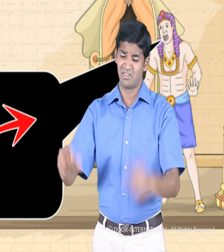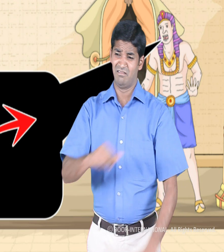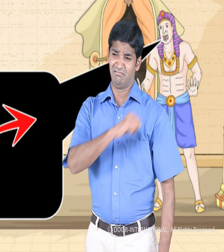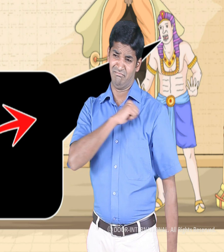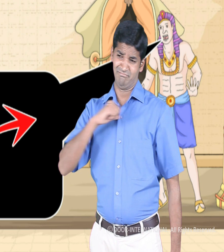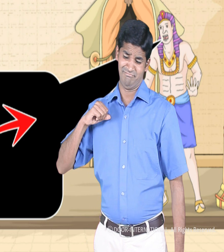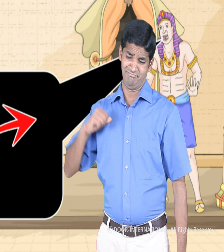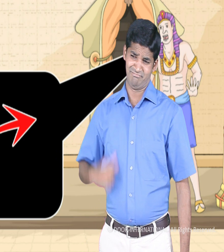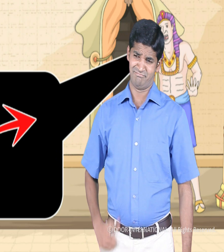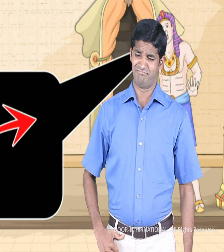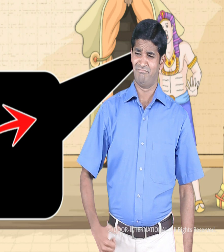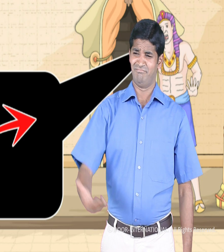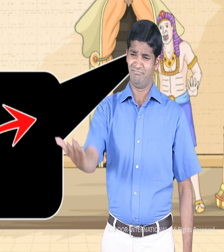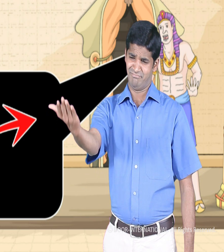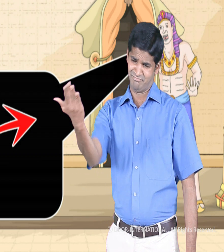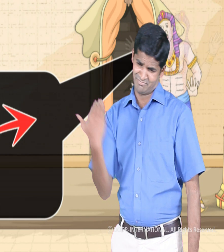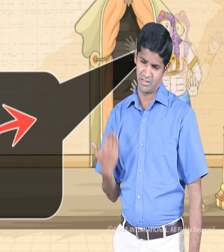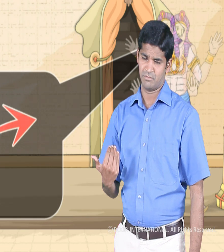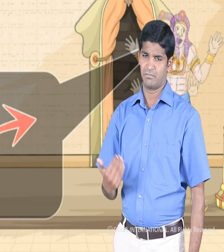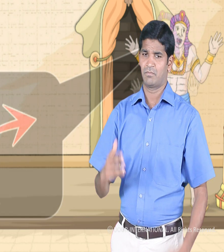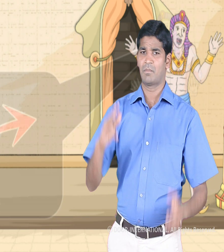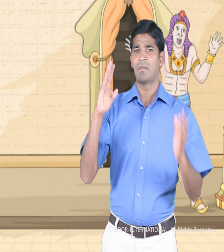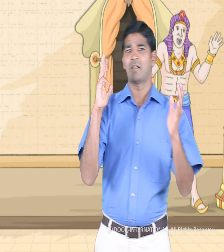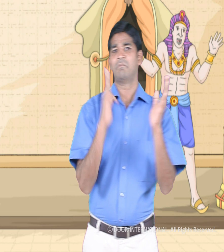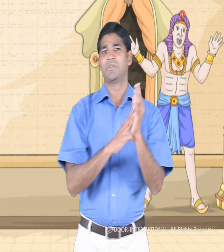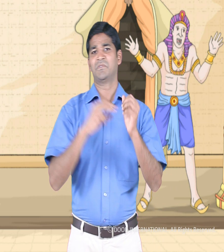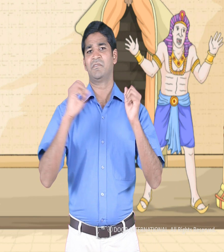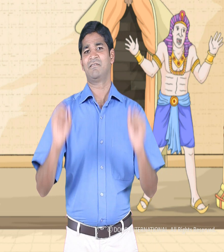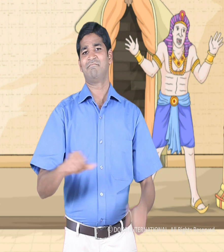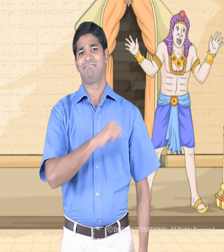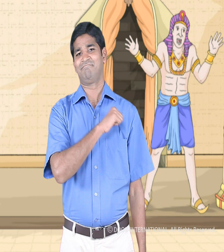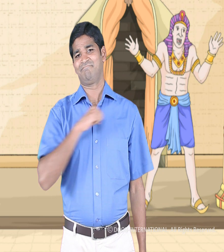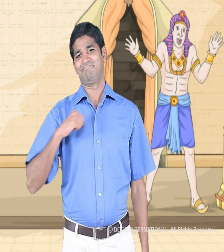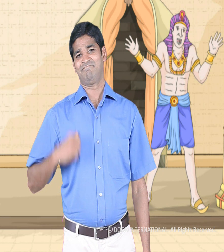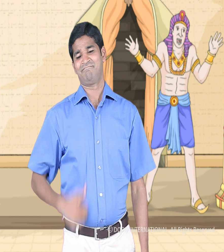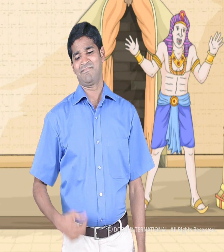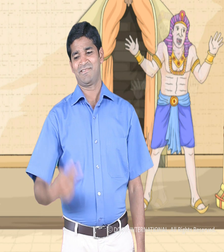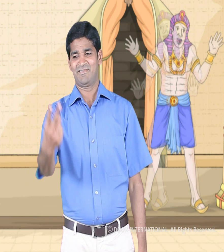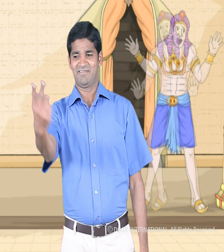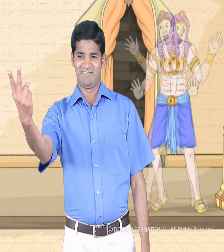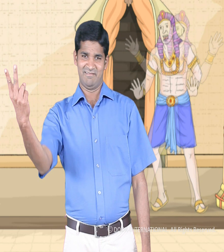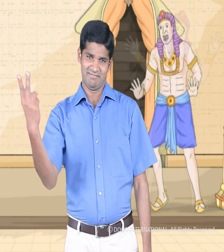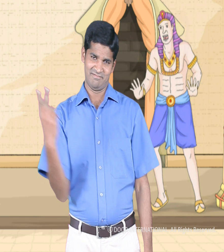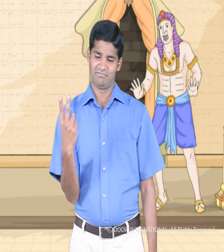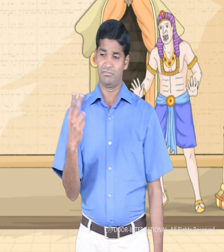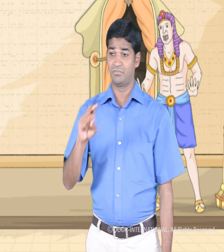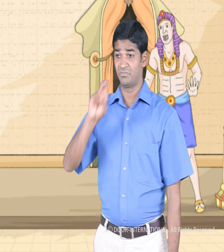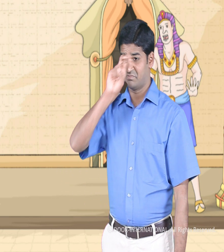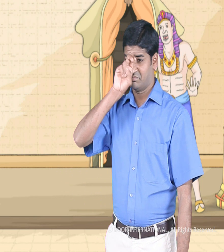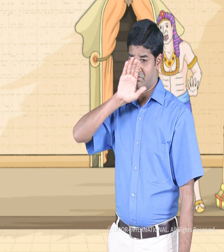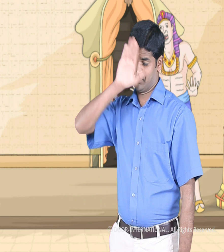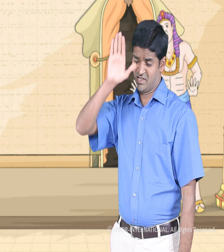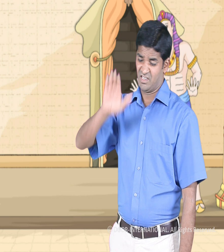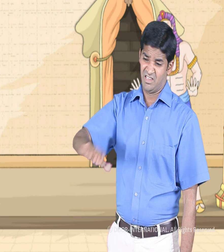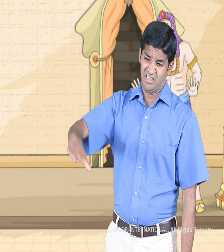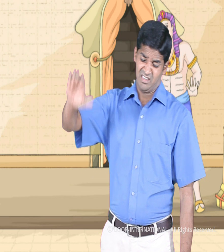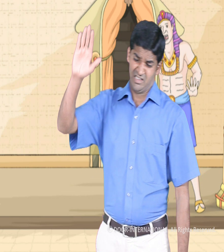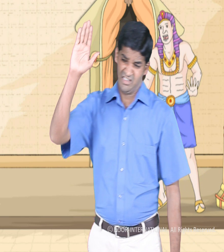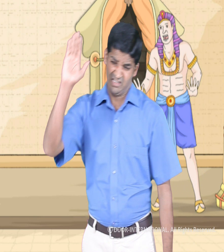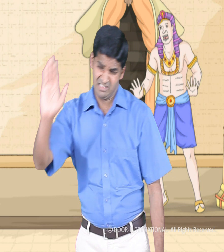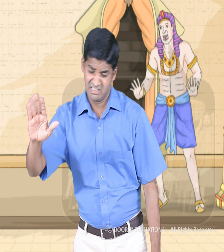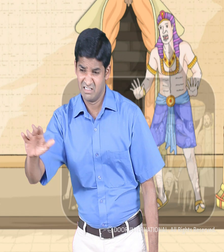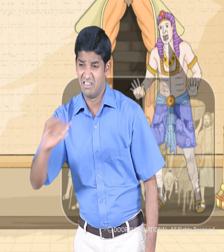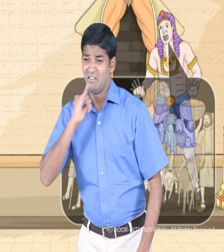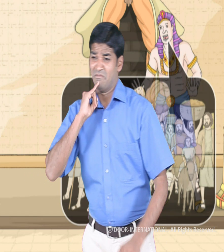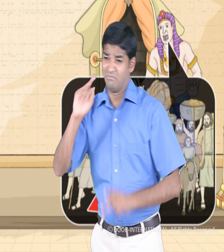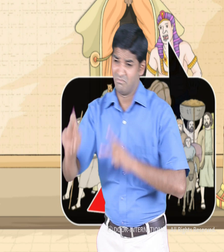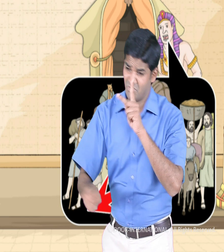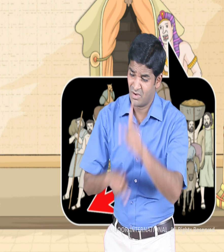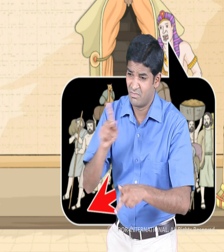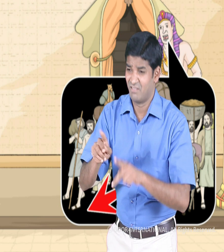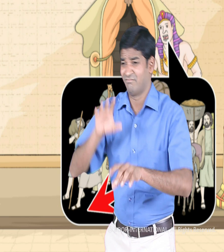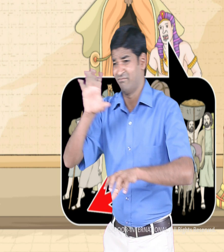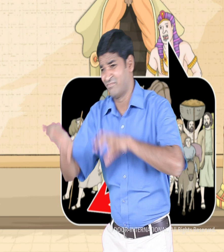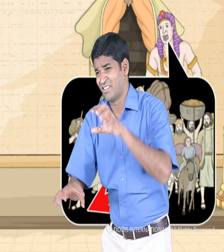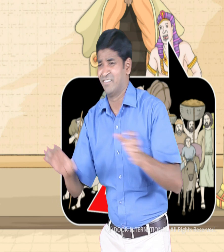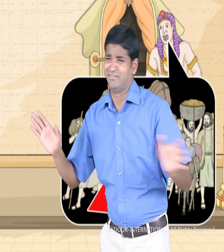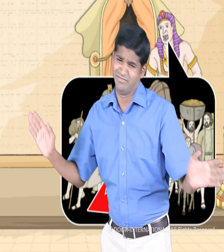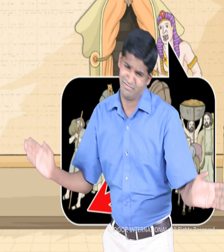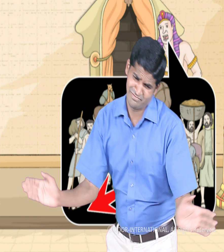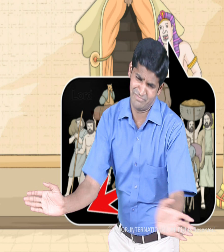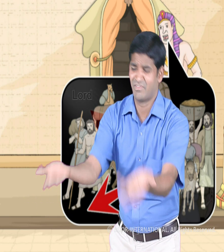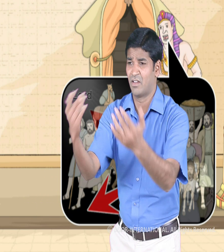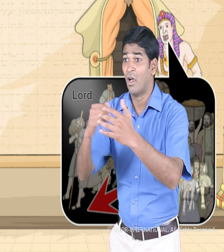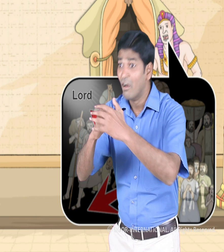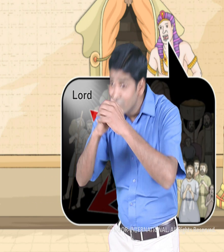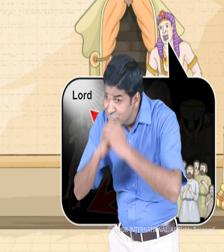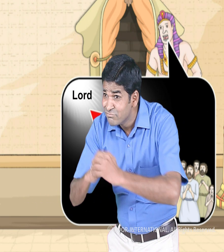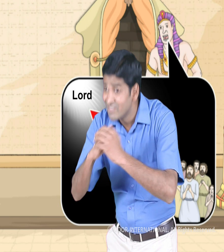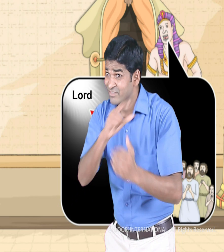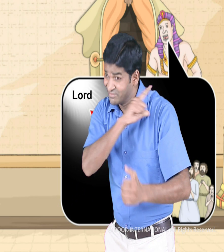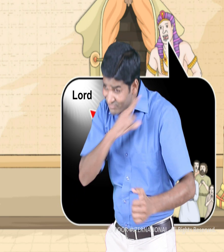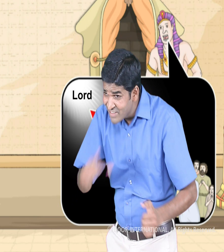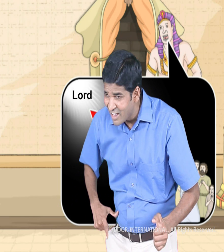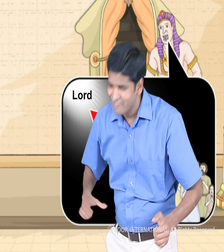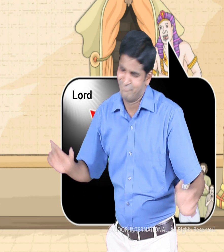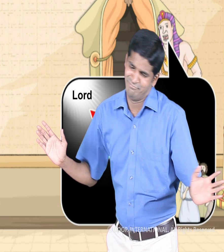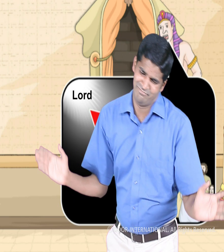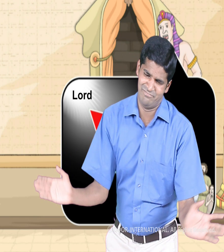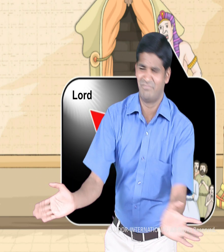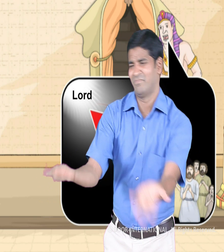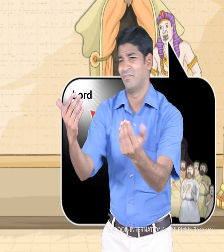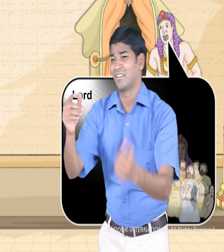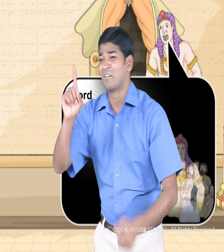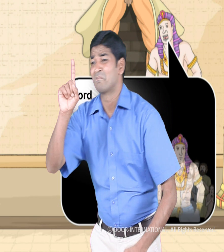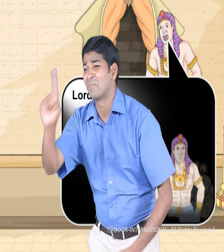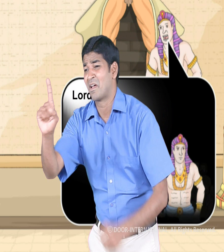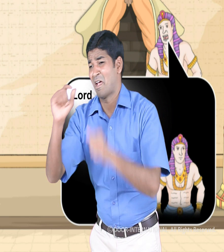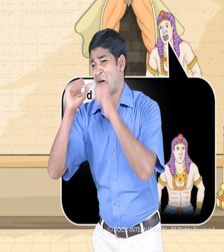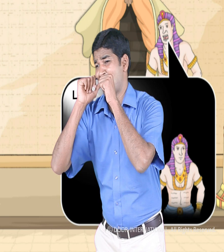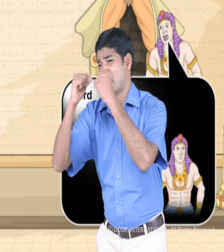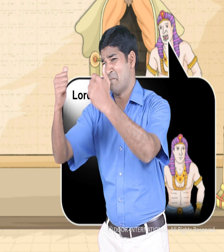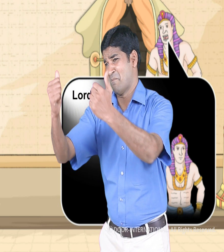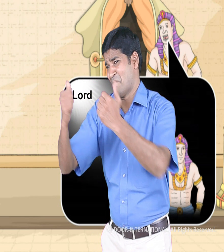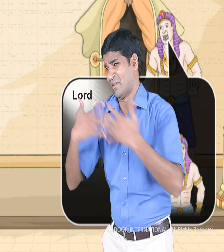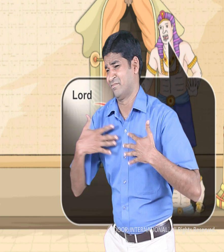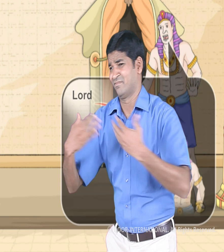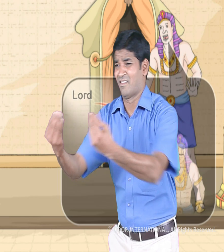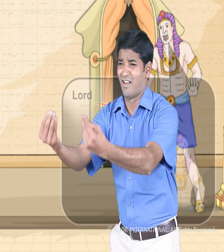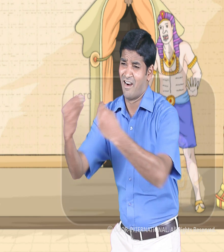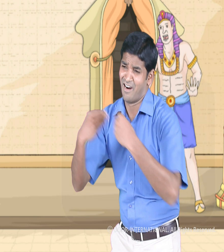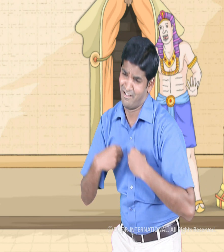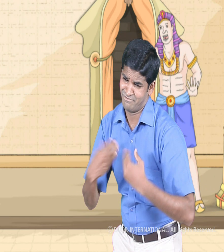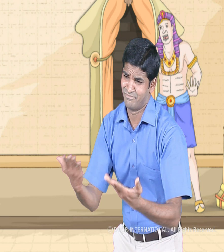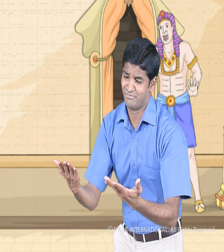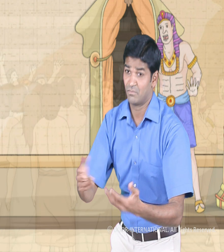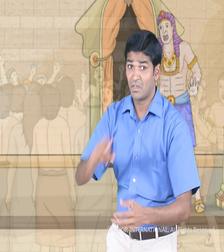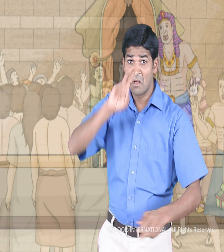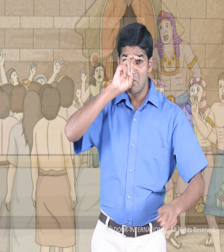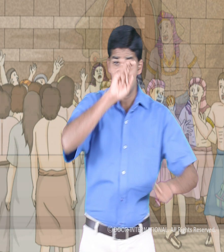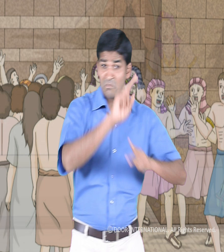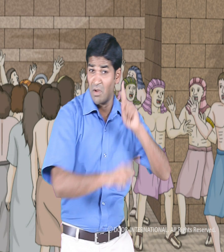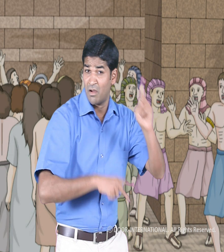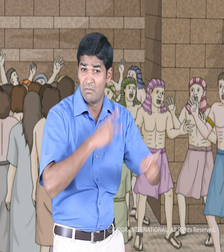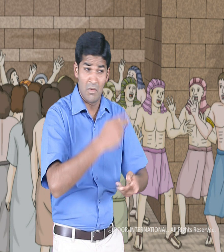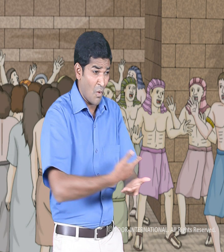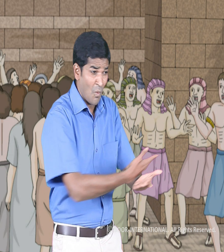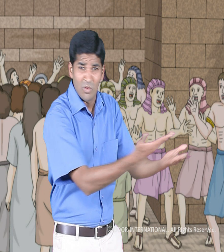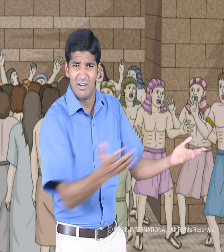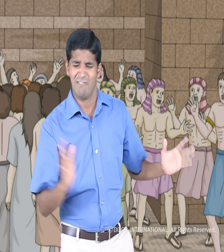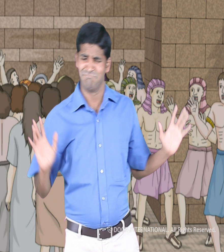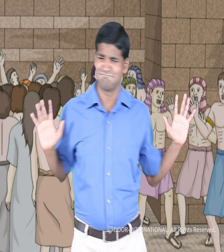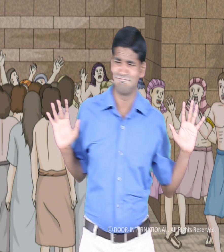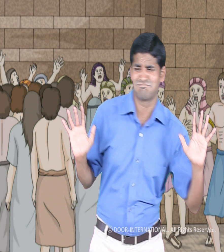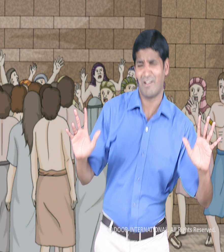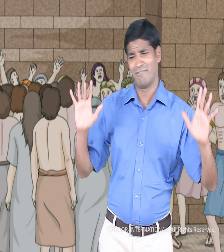Go, worship the LORD as you have requested. Take your flocks and herds as well, just as you have said, and depart!